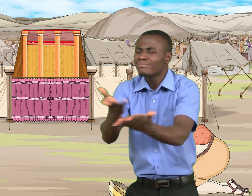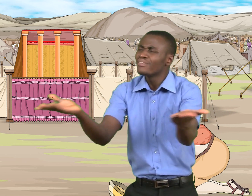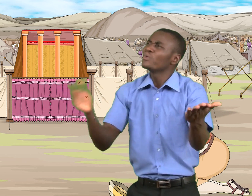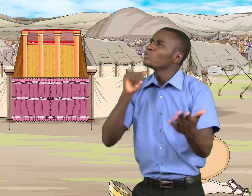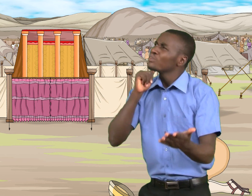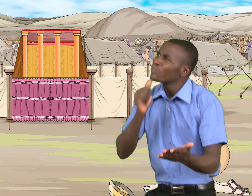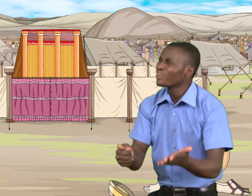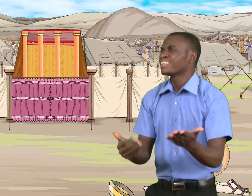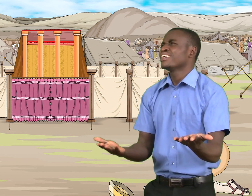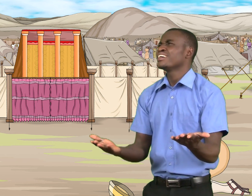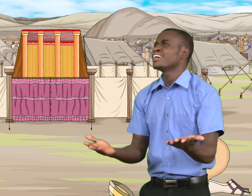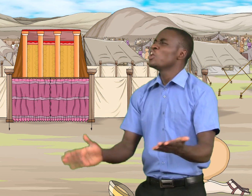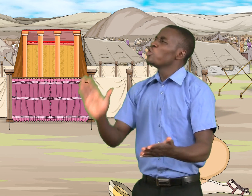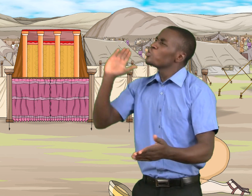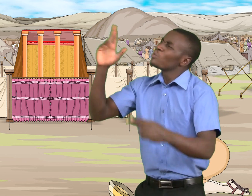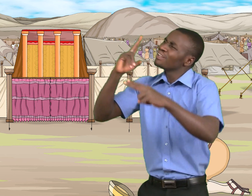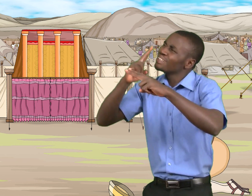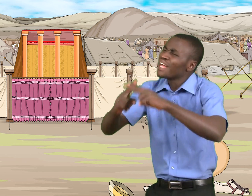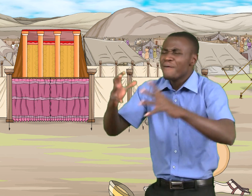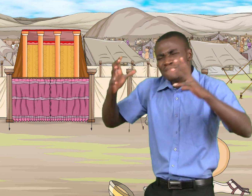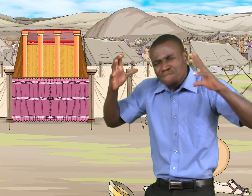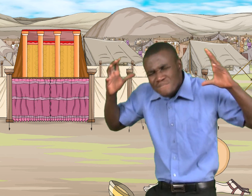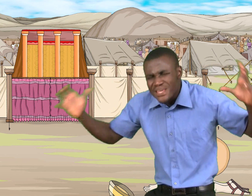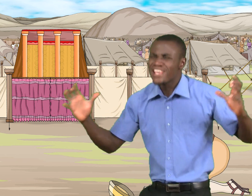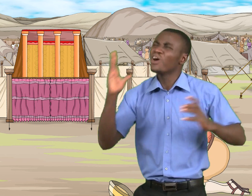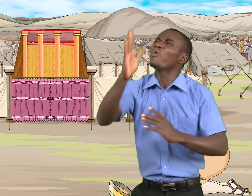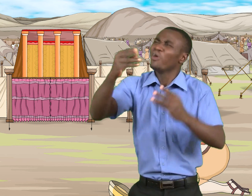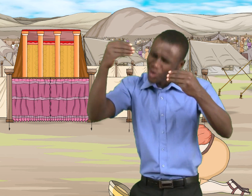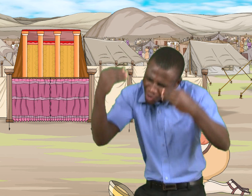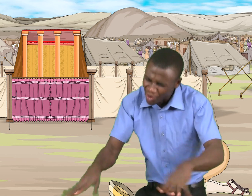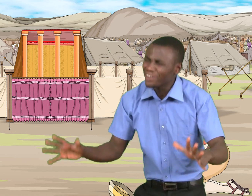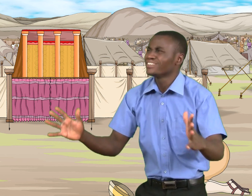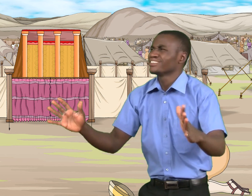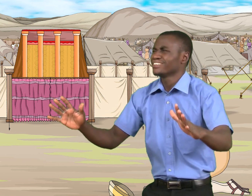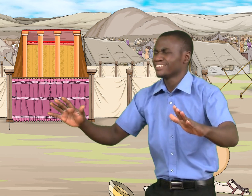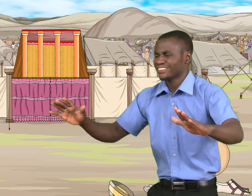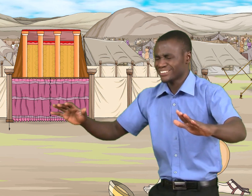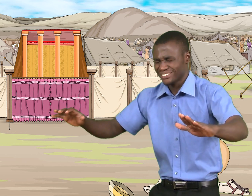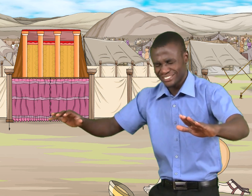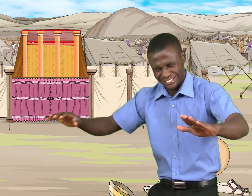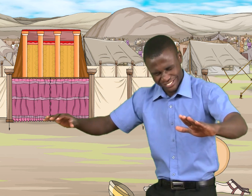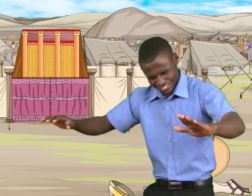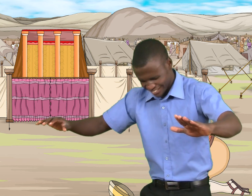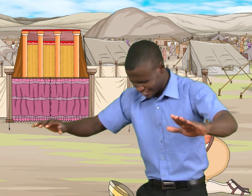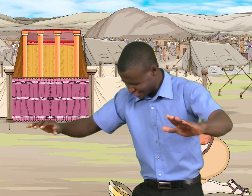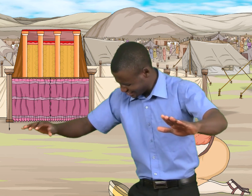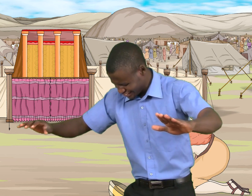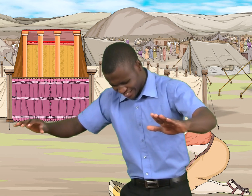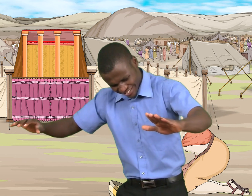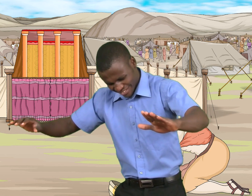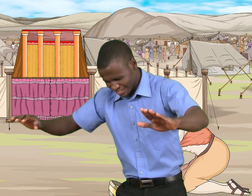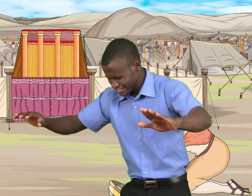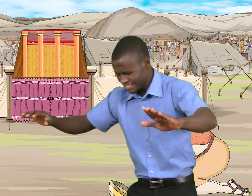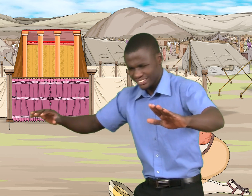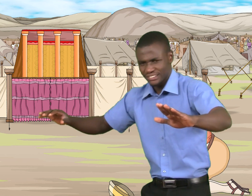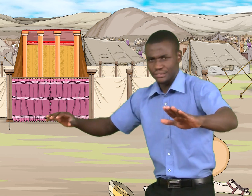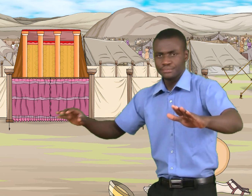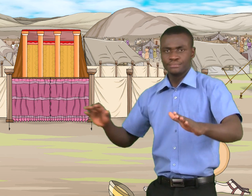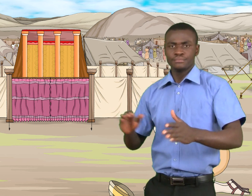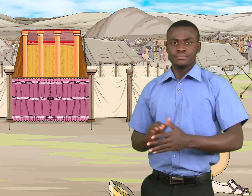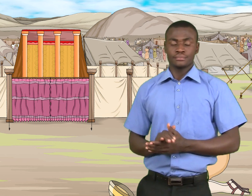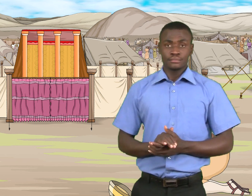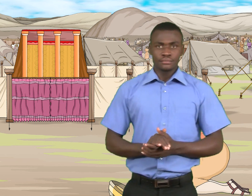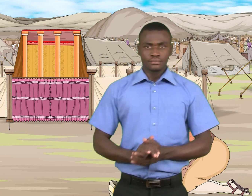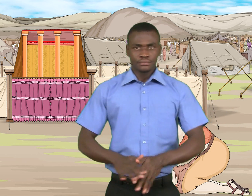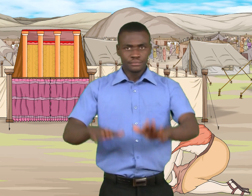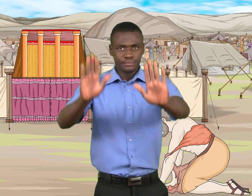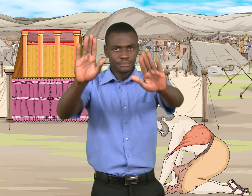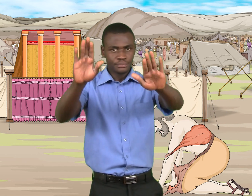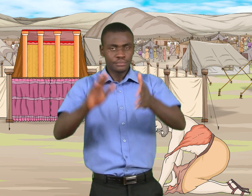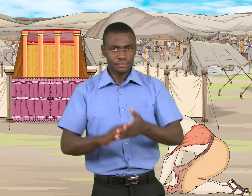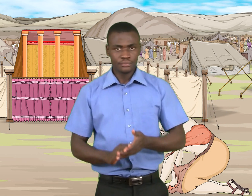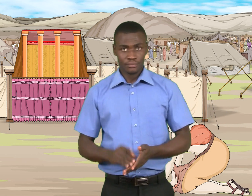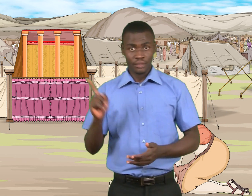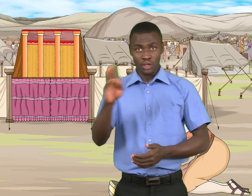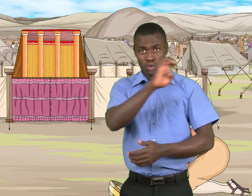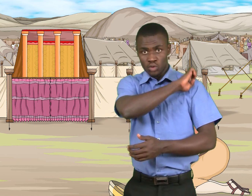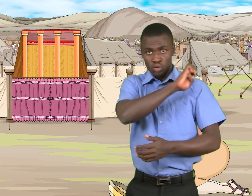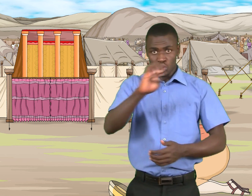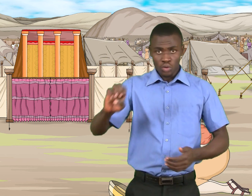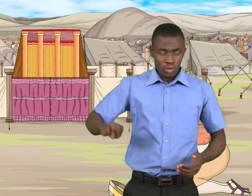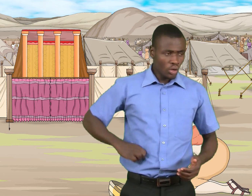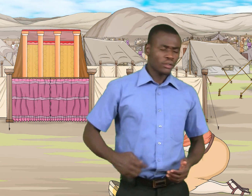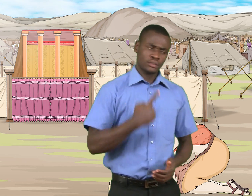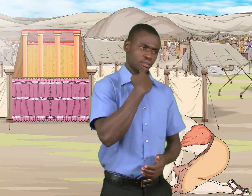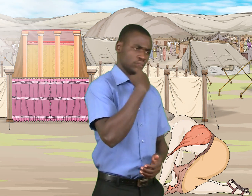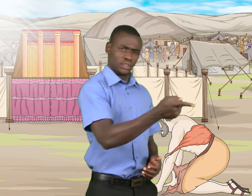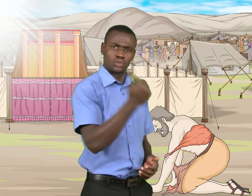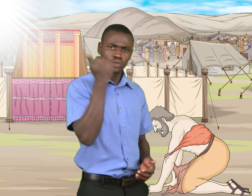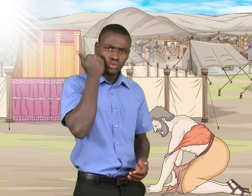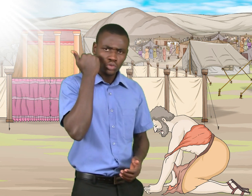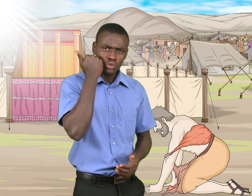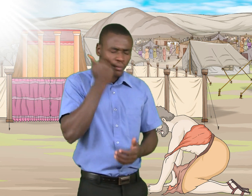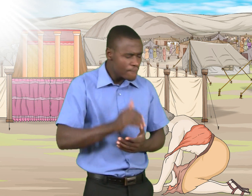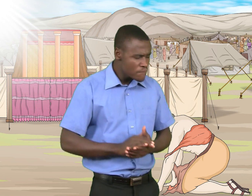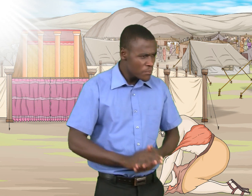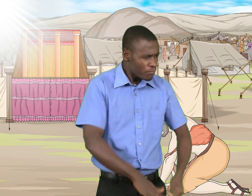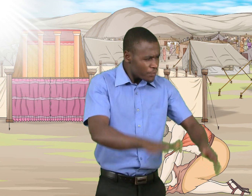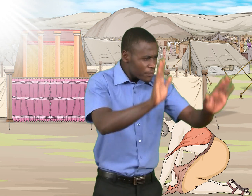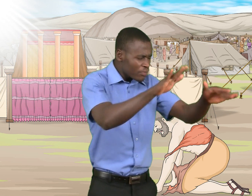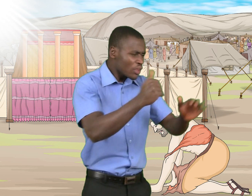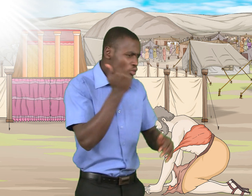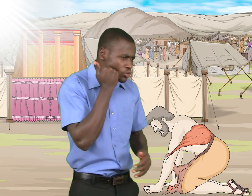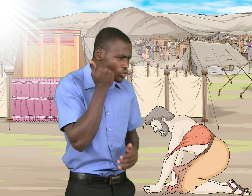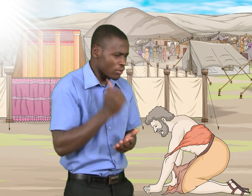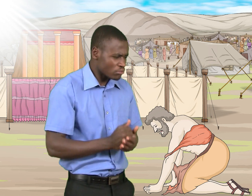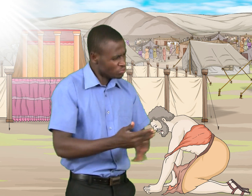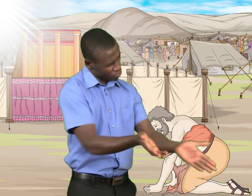Then what will You do for Your great name?”